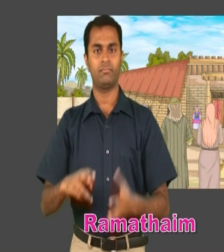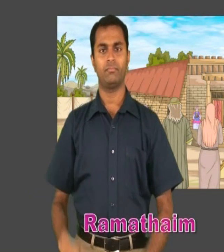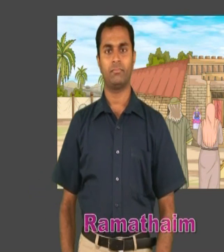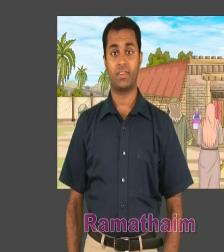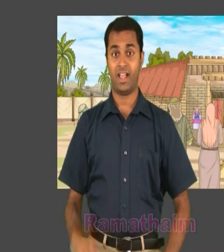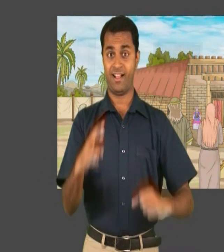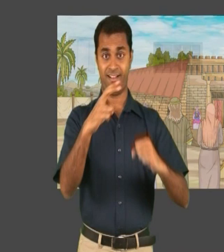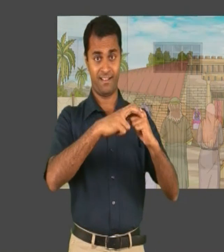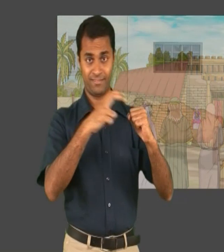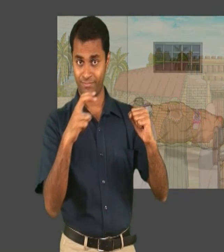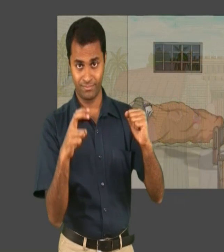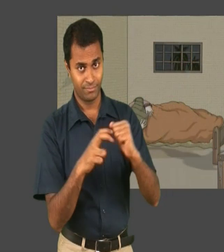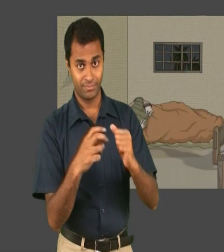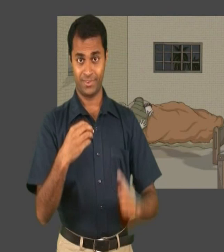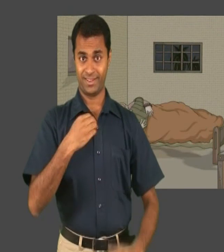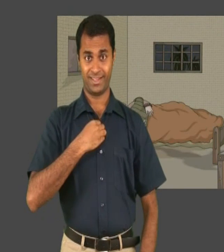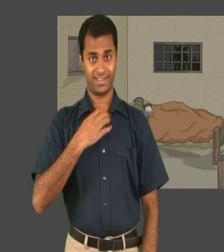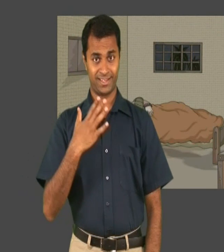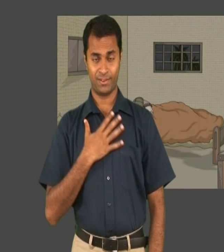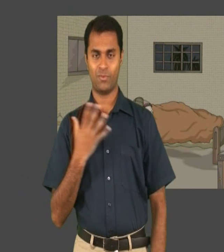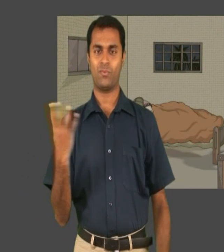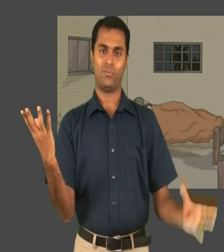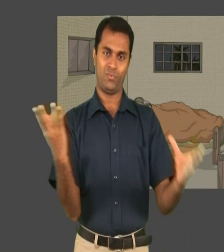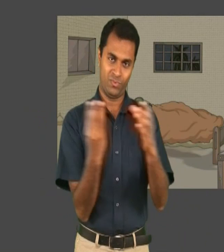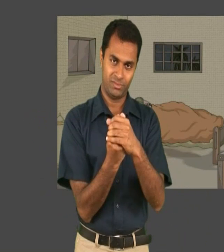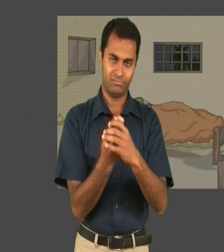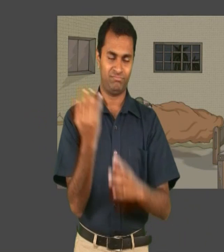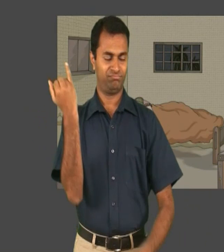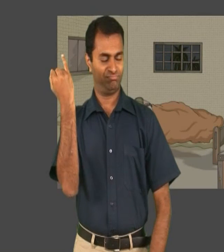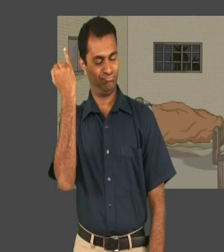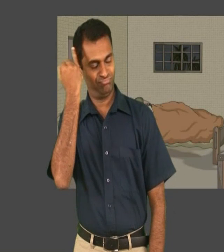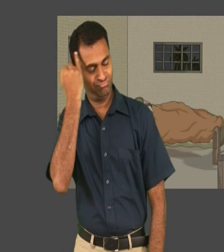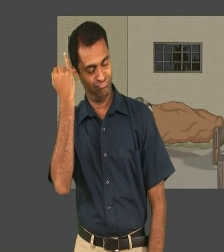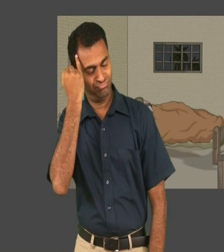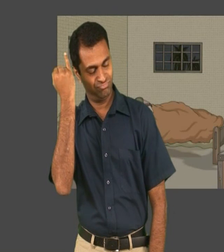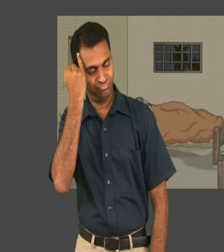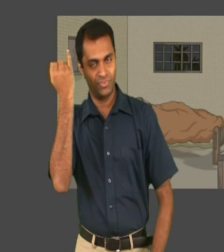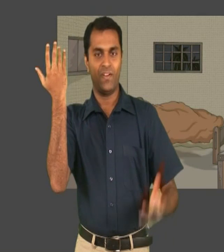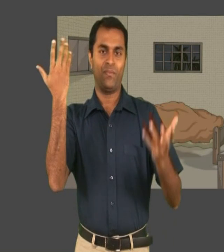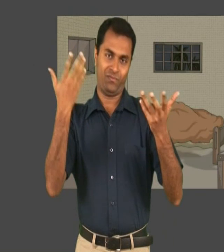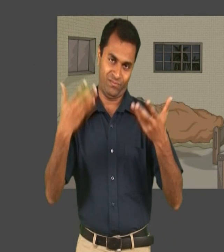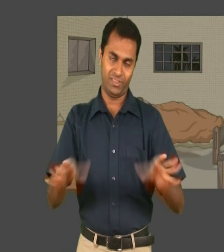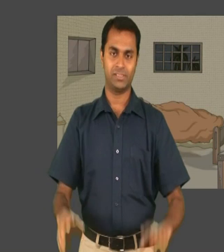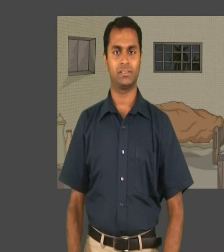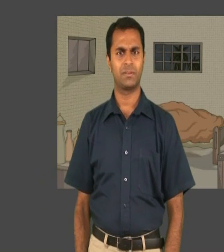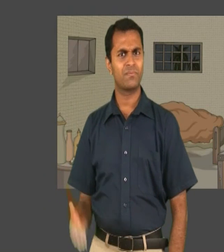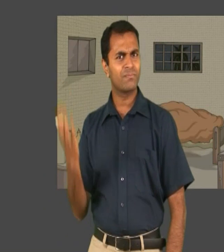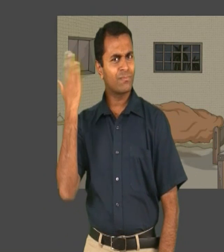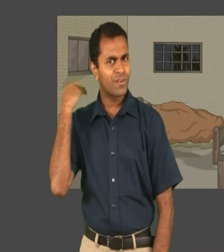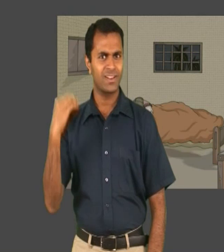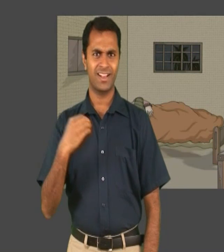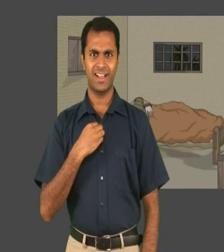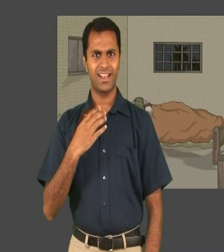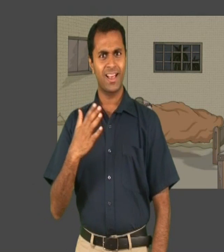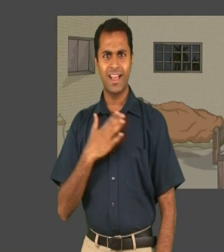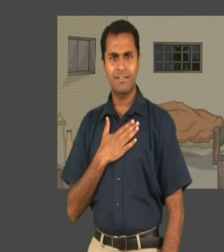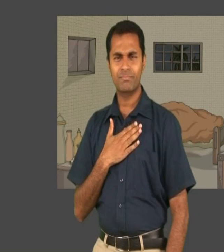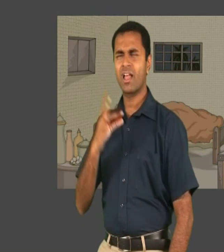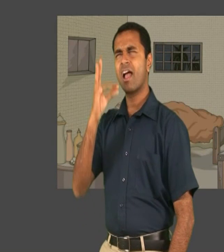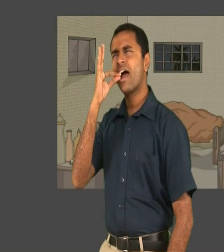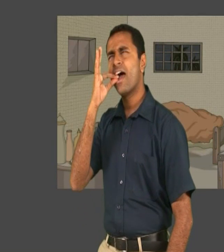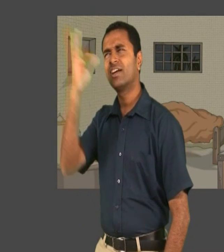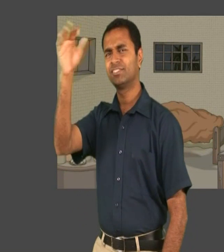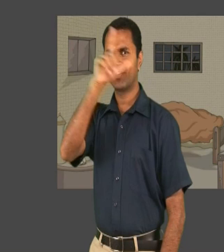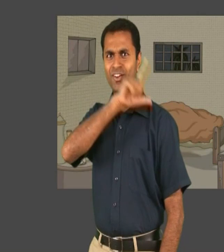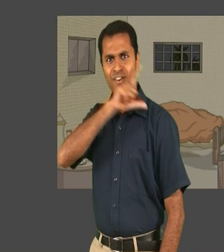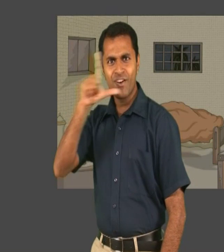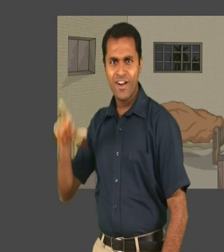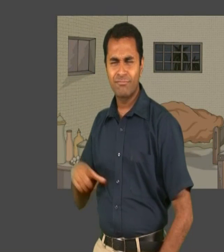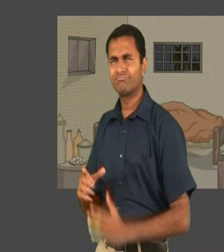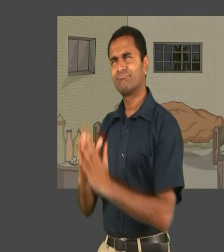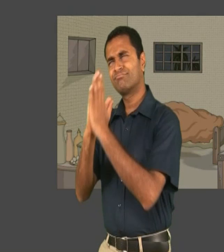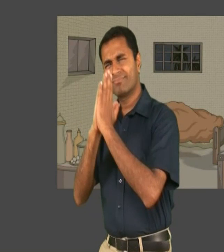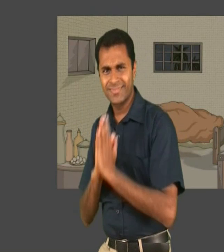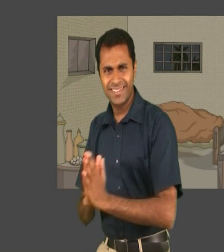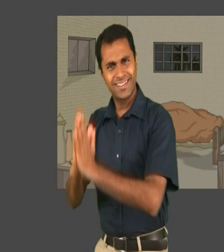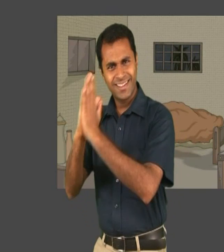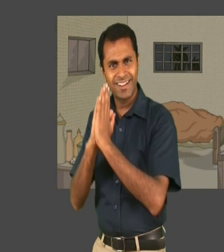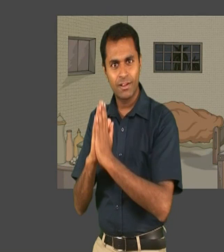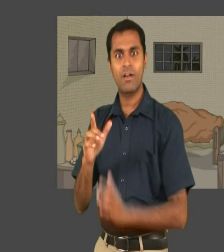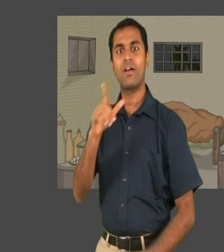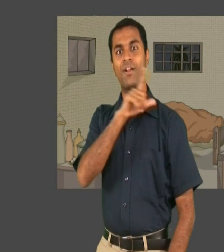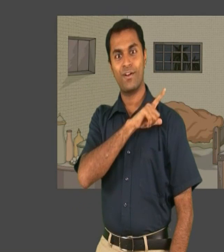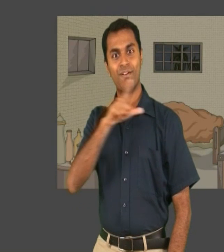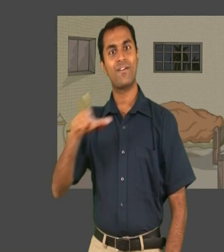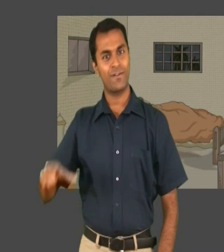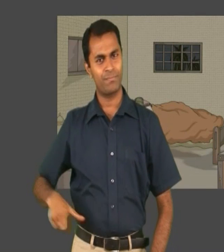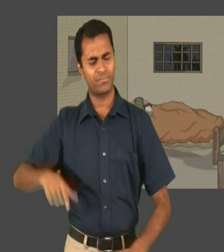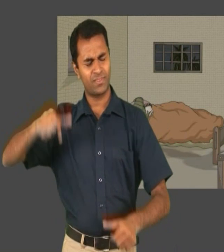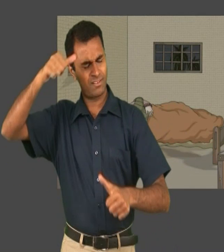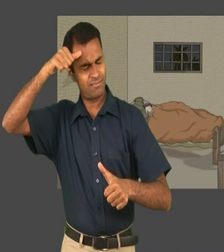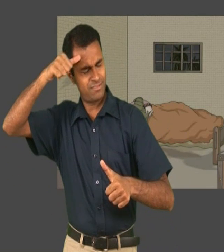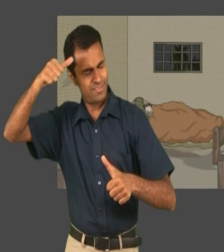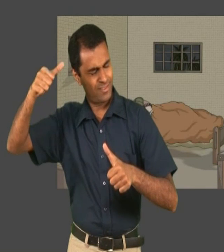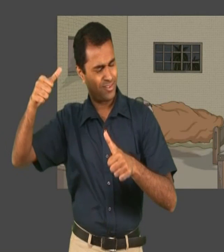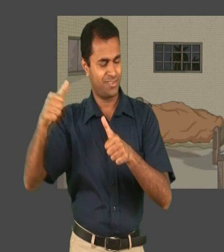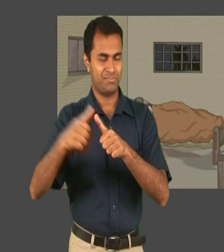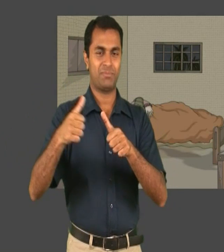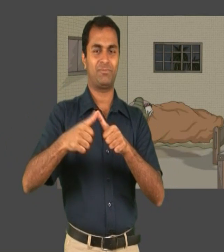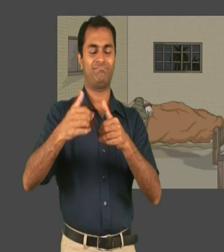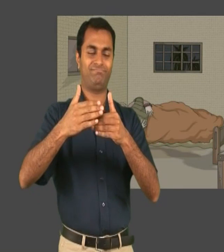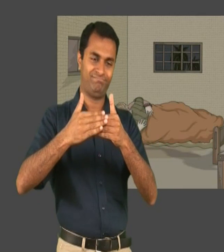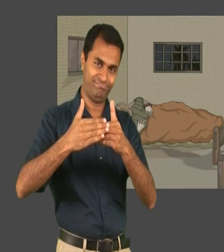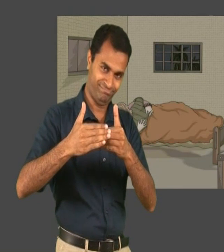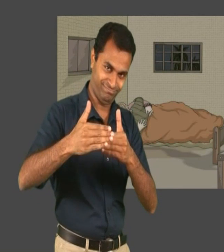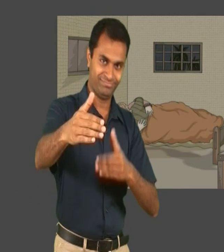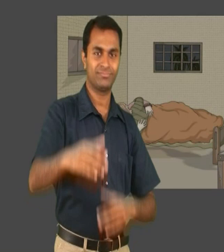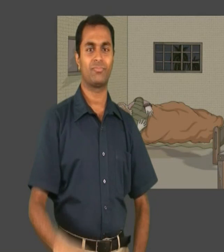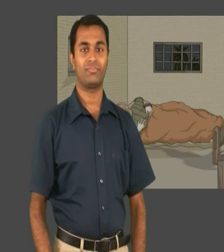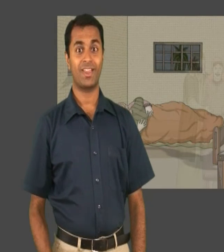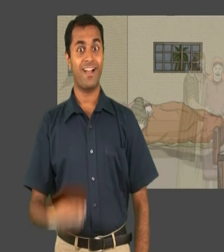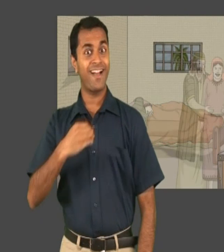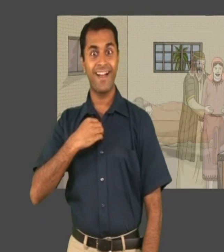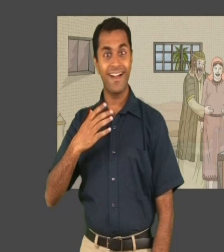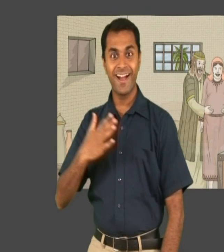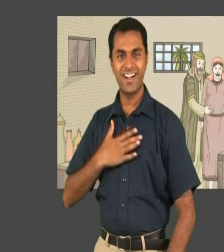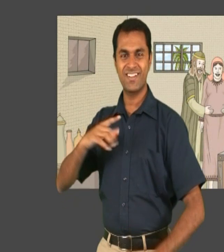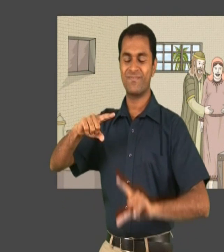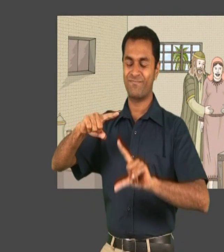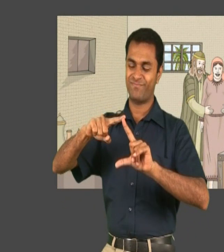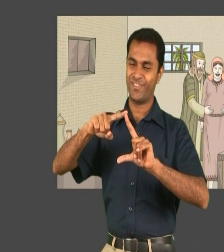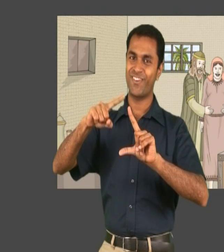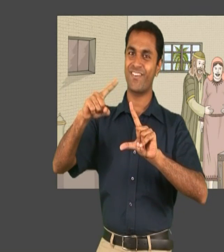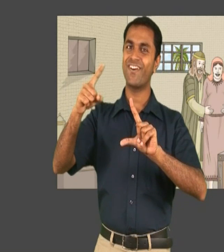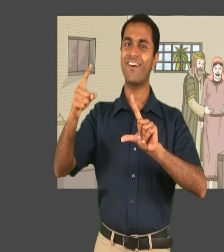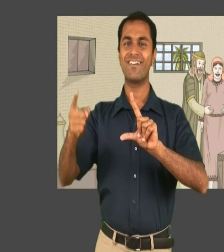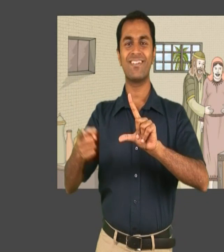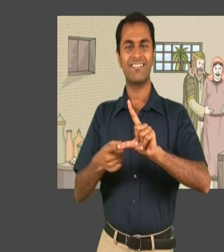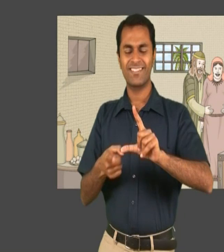And Elkanah had relations with his wife Hannah, and the LORD remembered her.